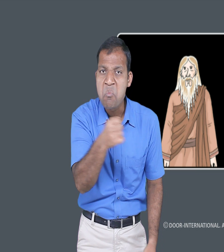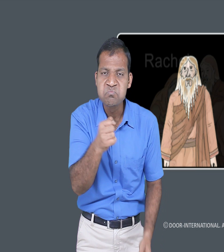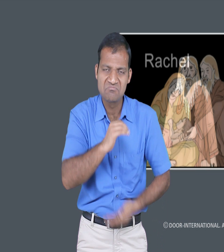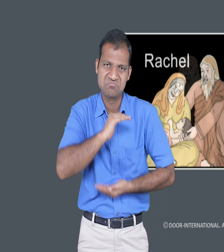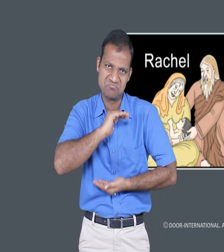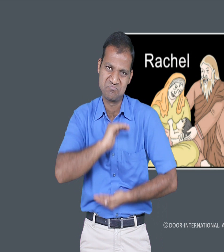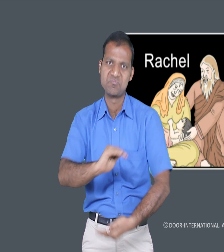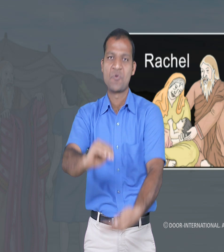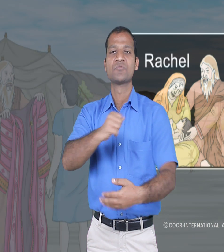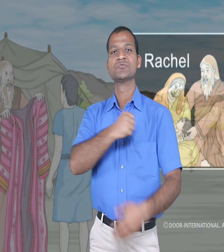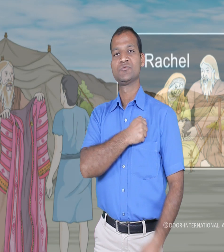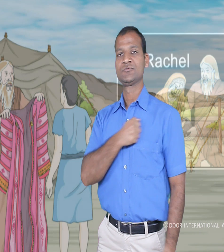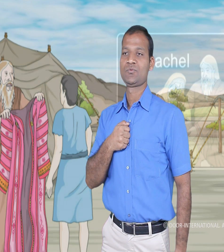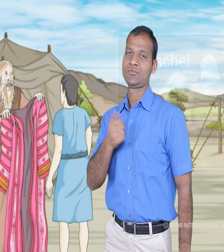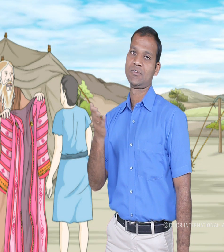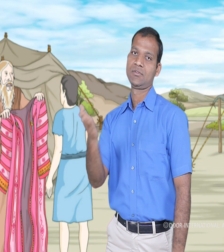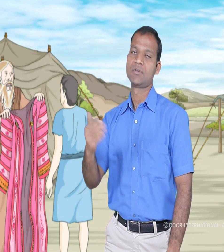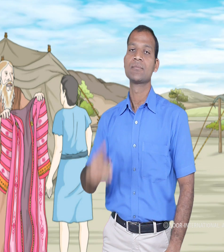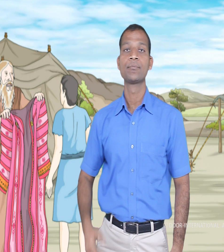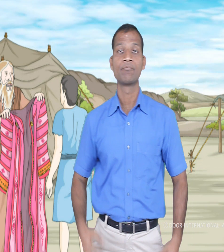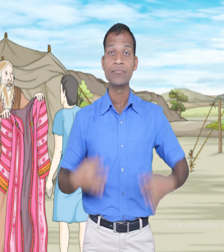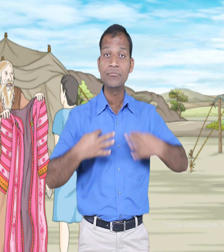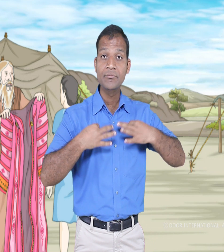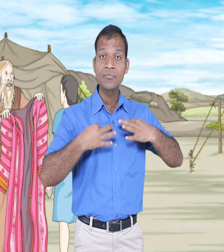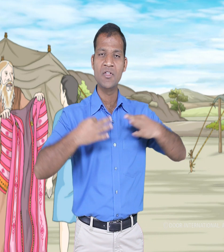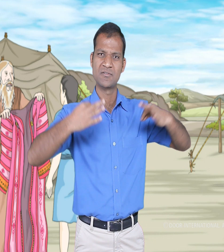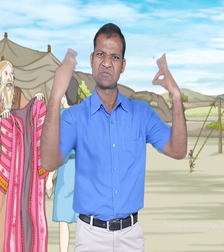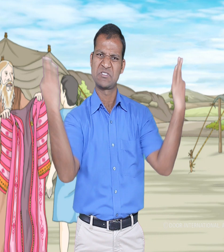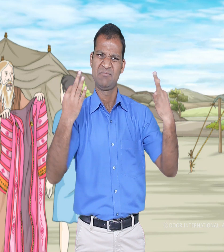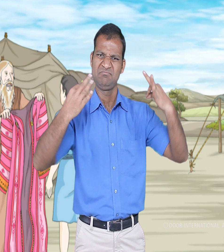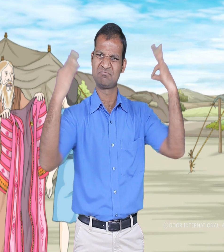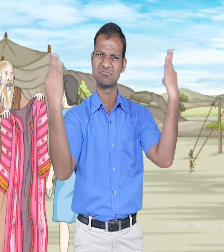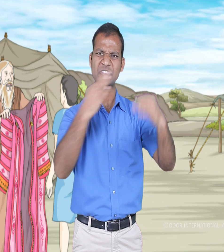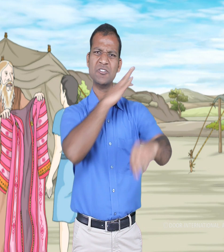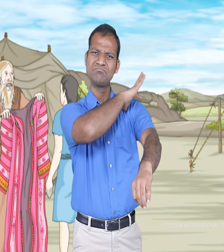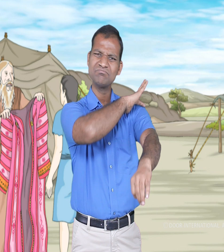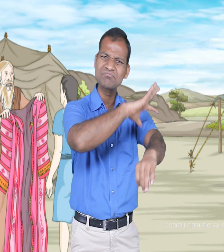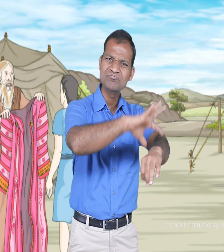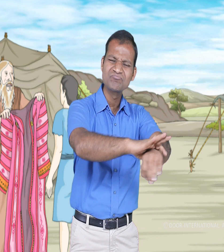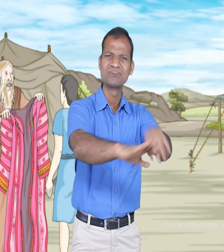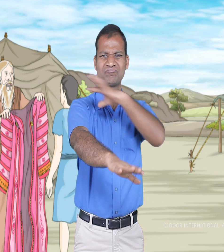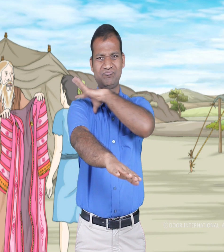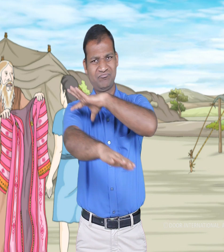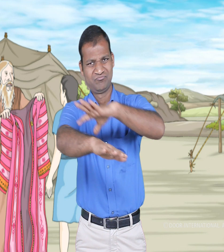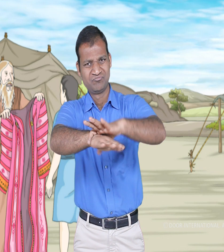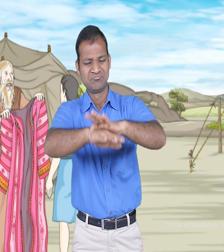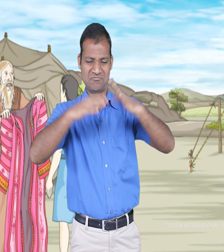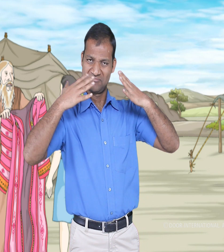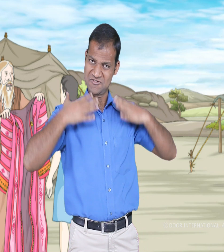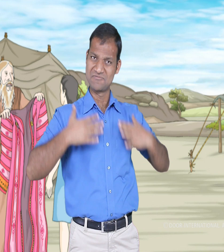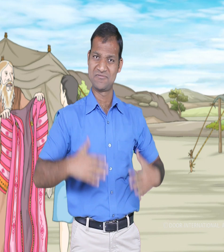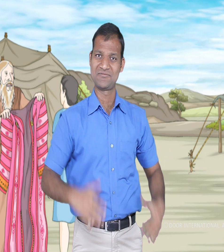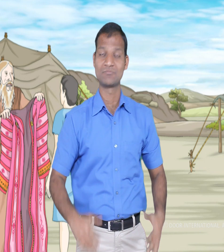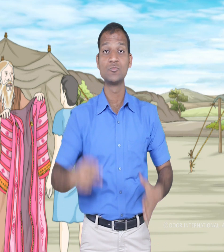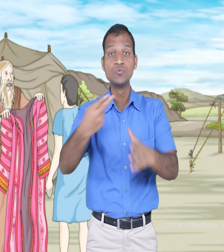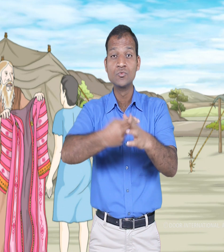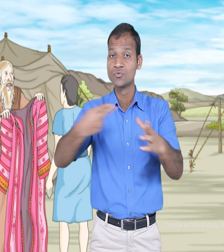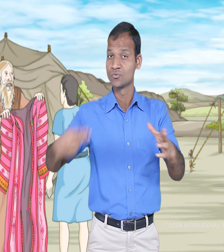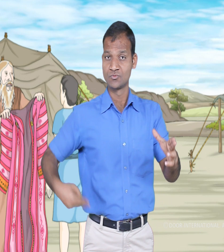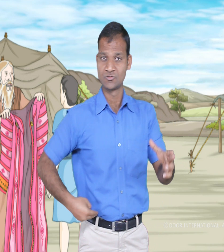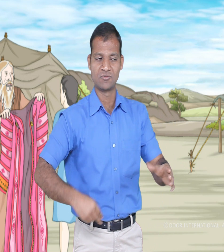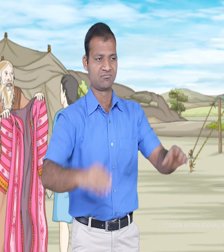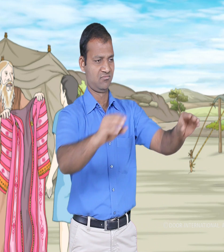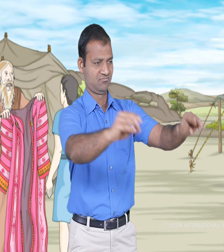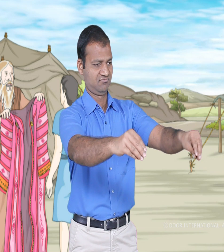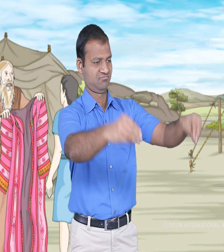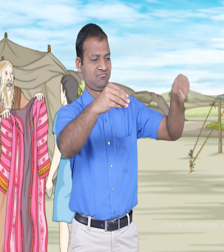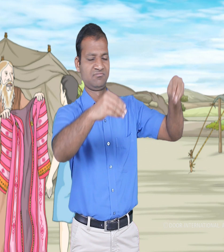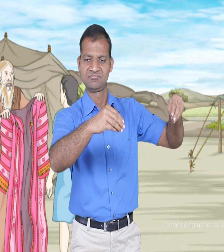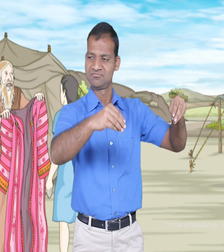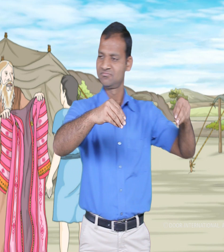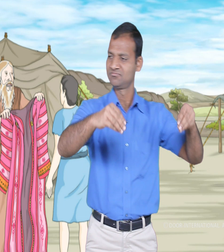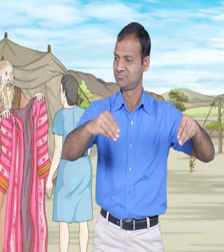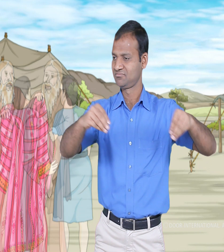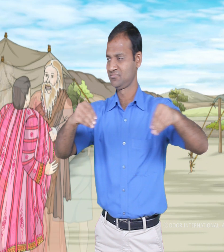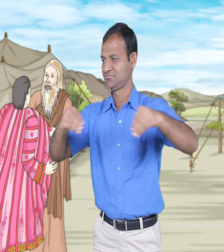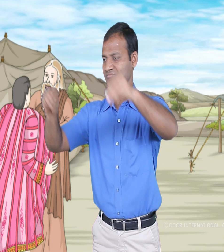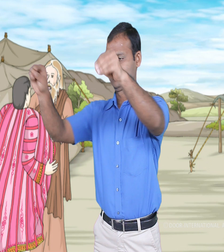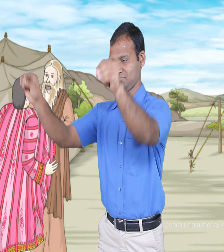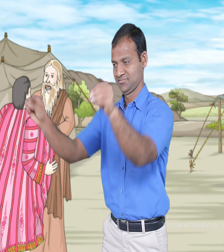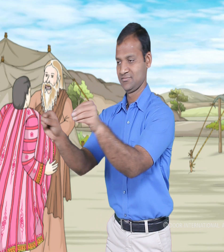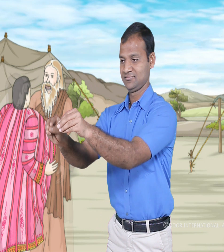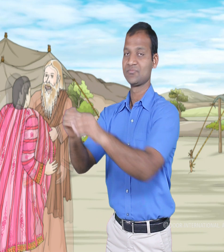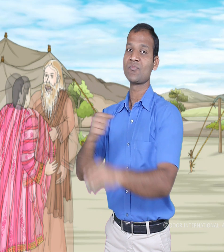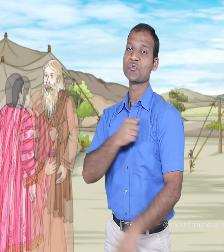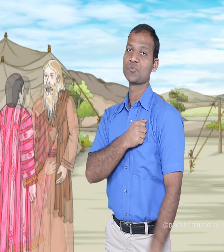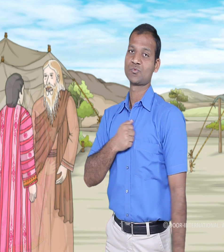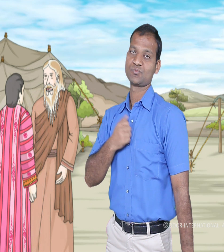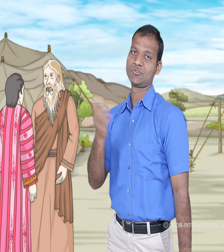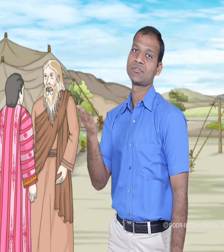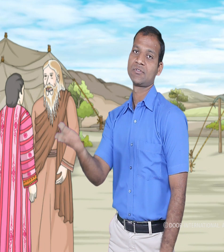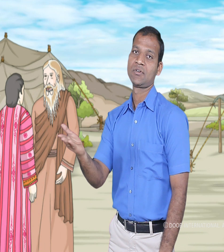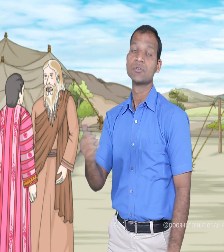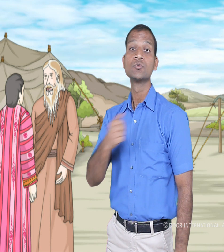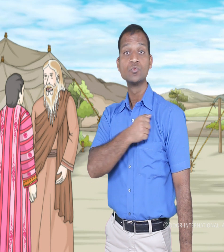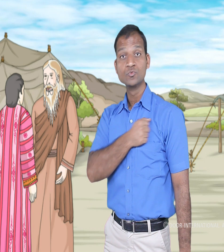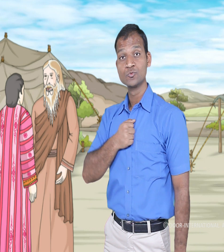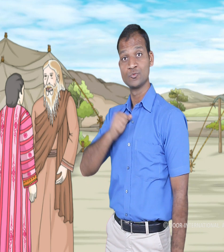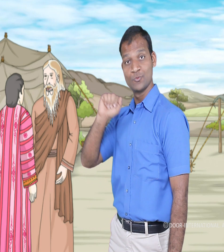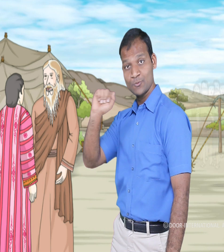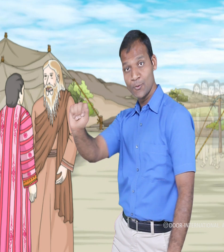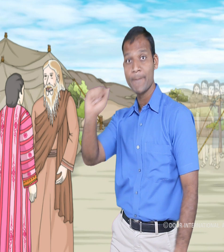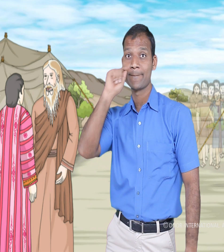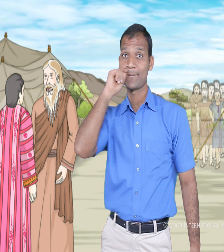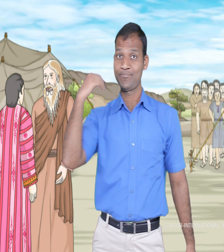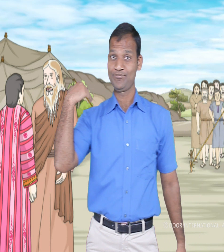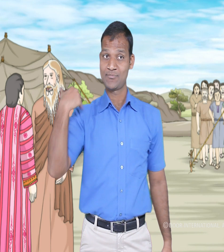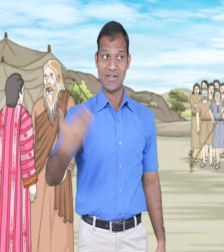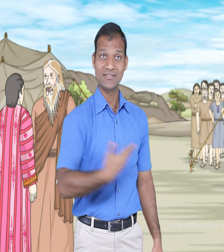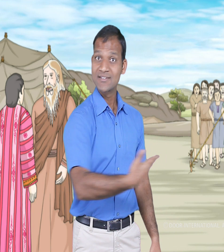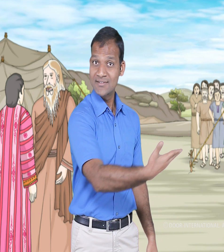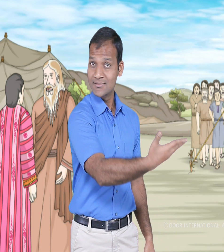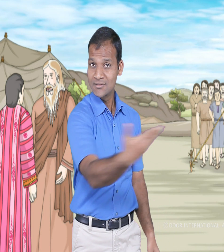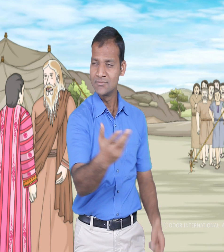so he made him a robe of many colors.